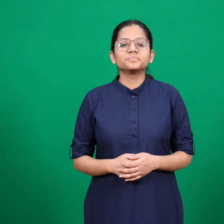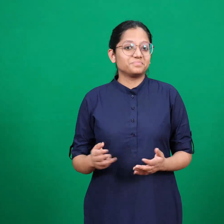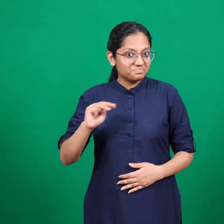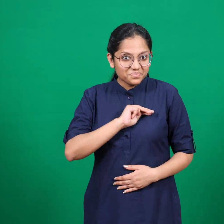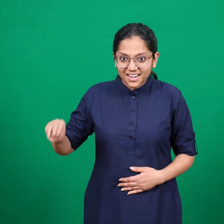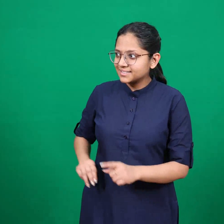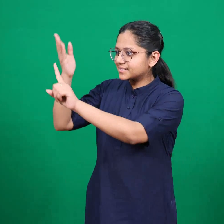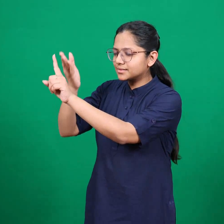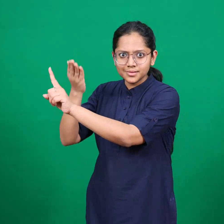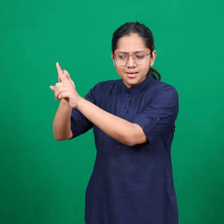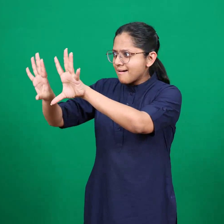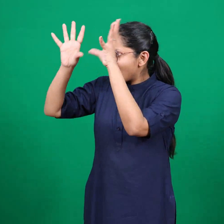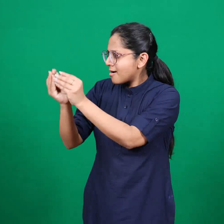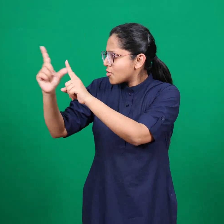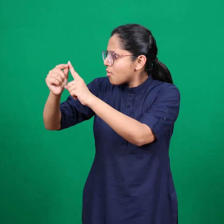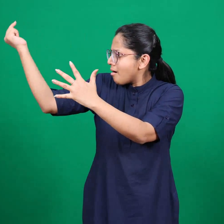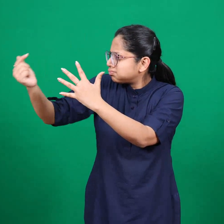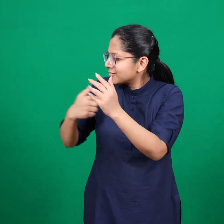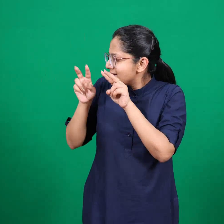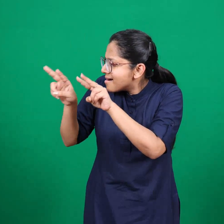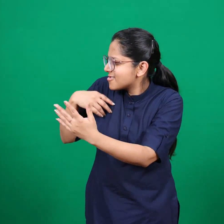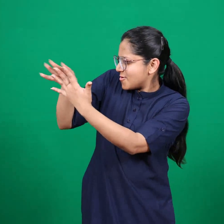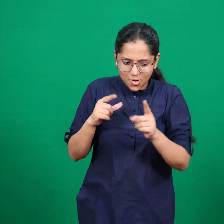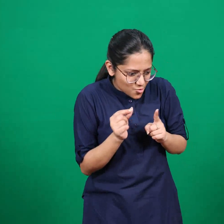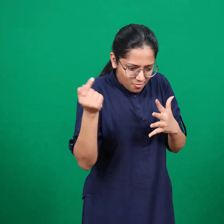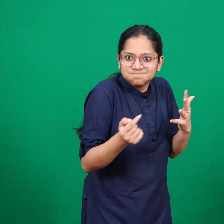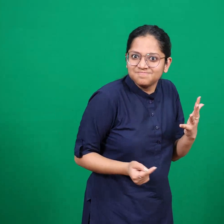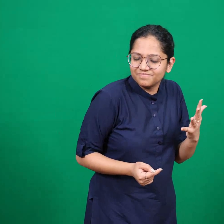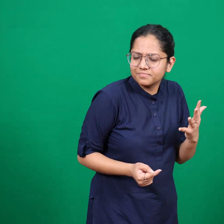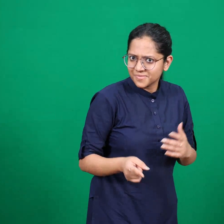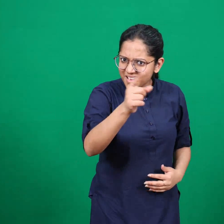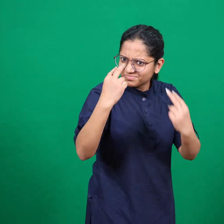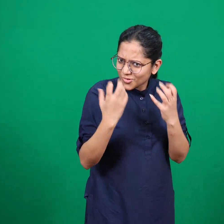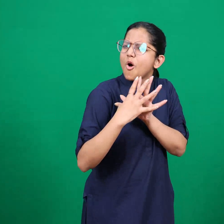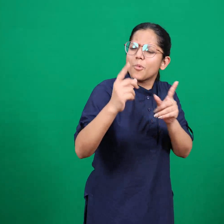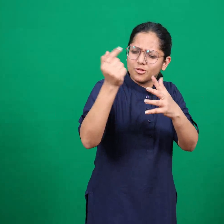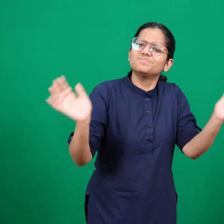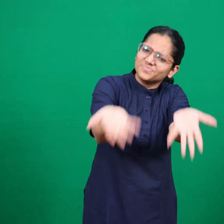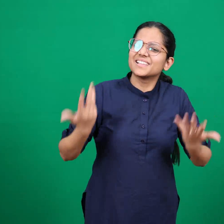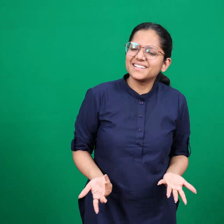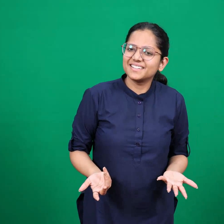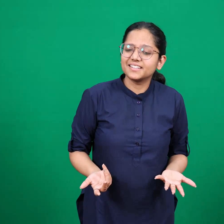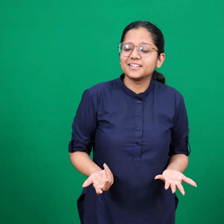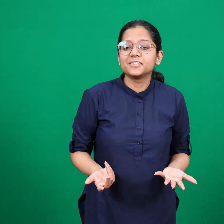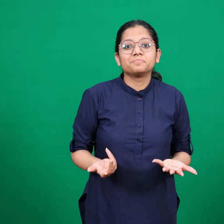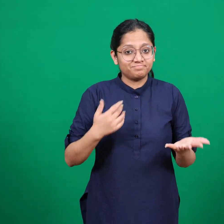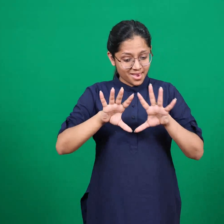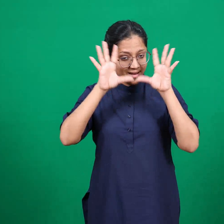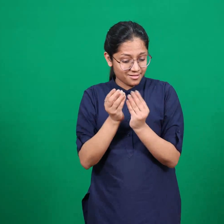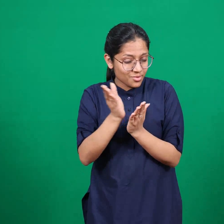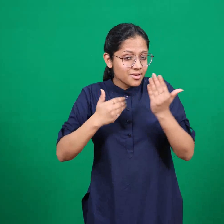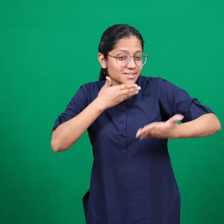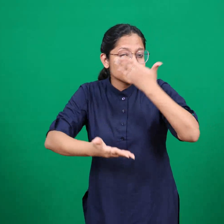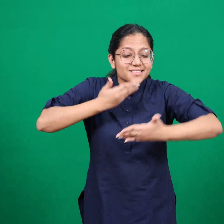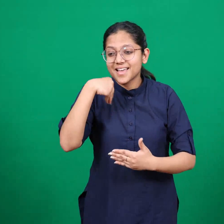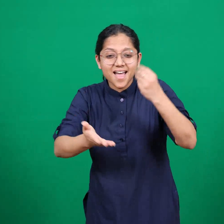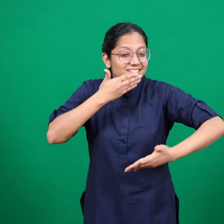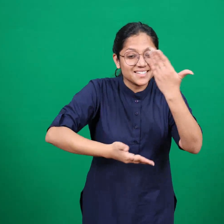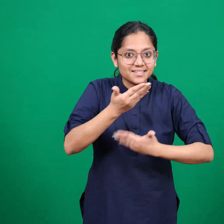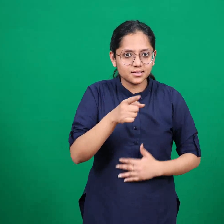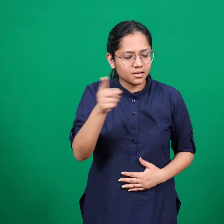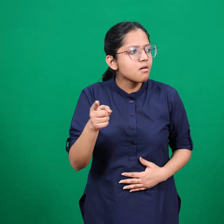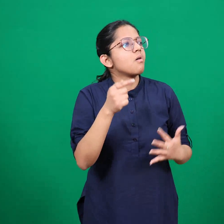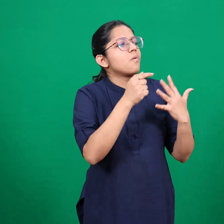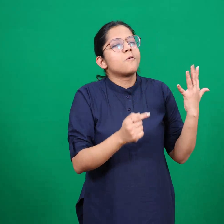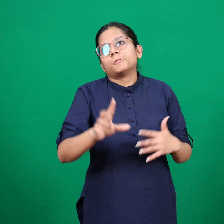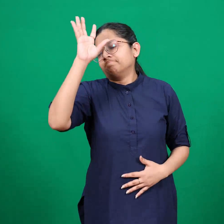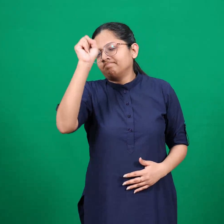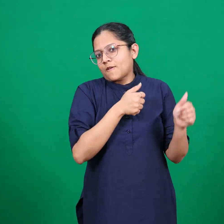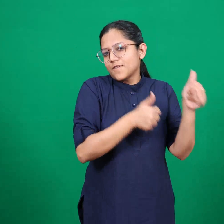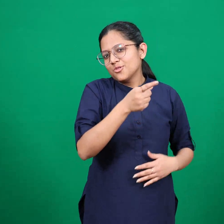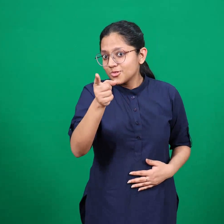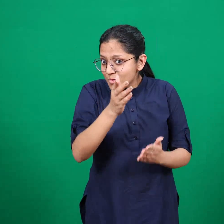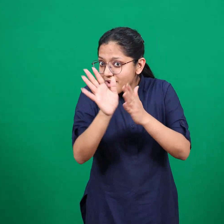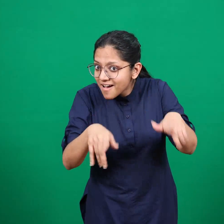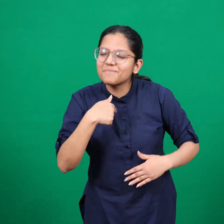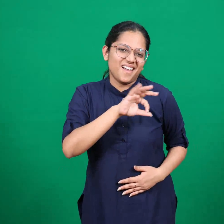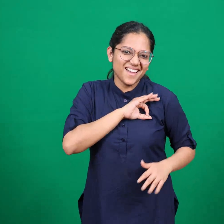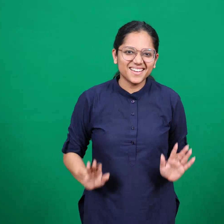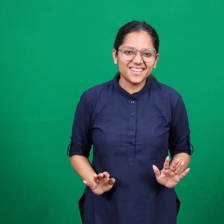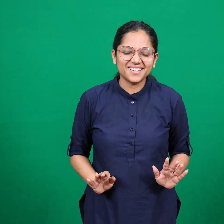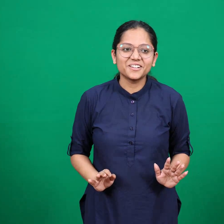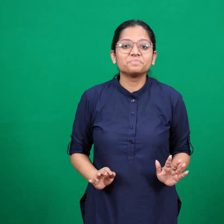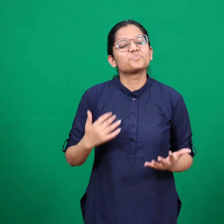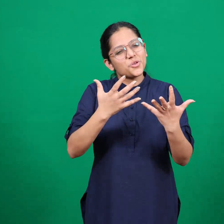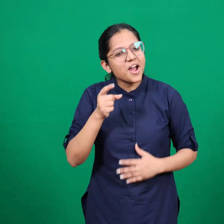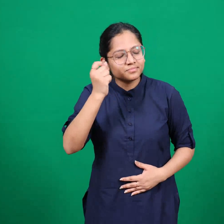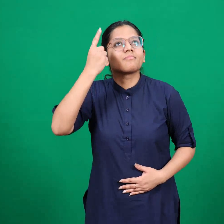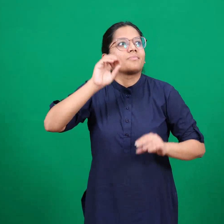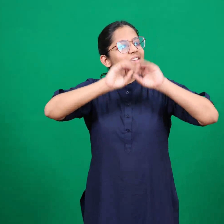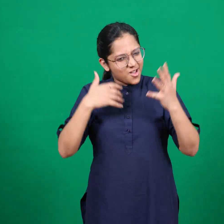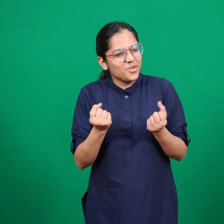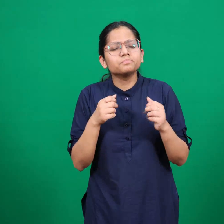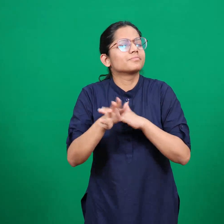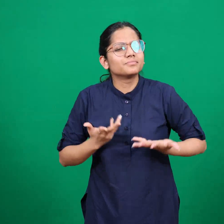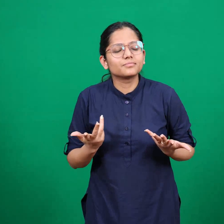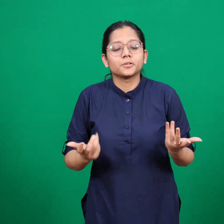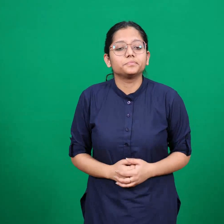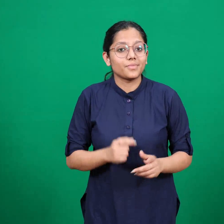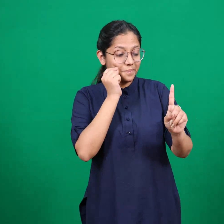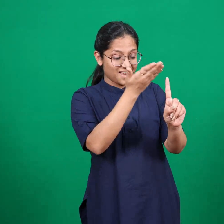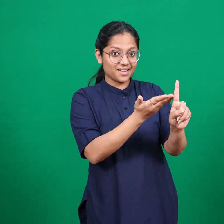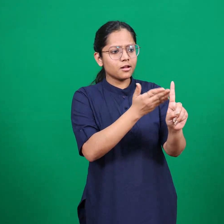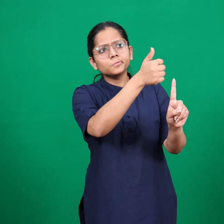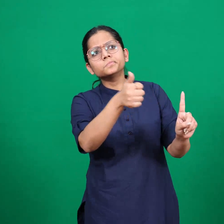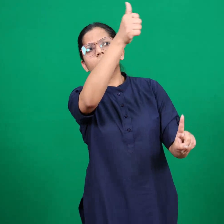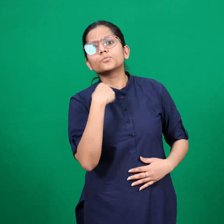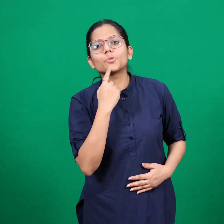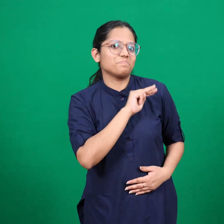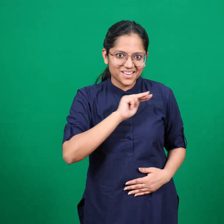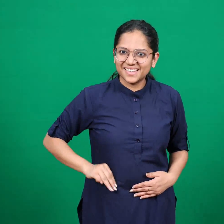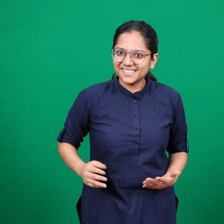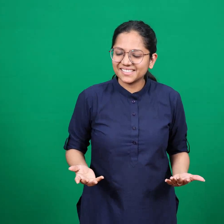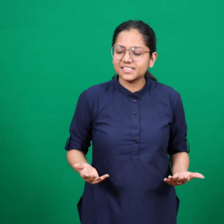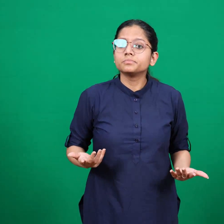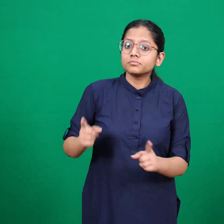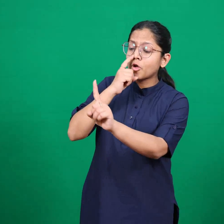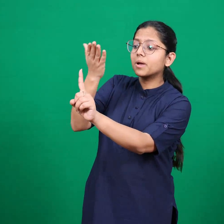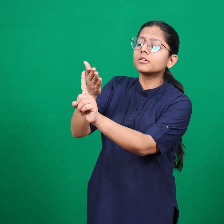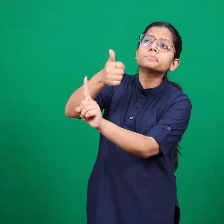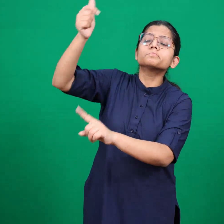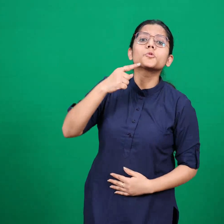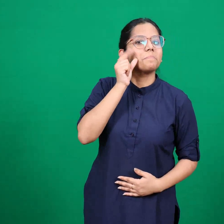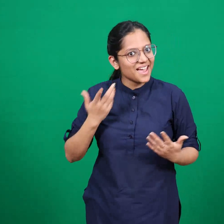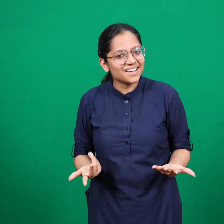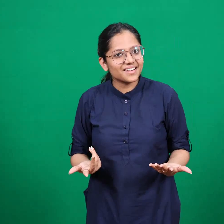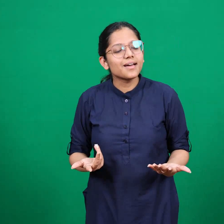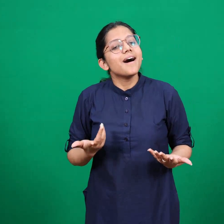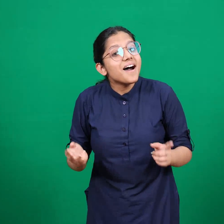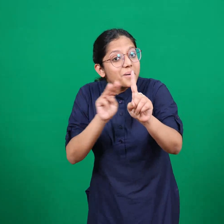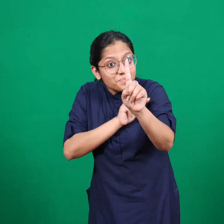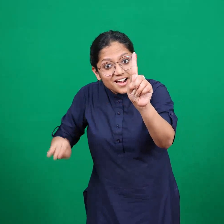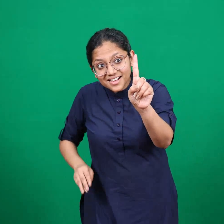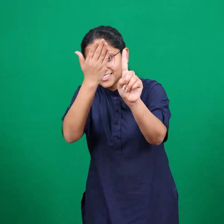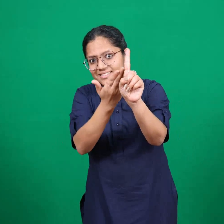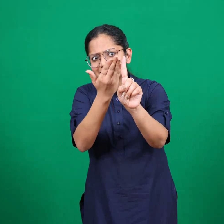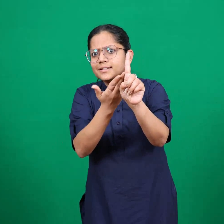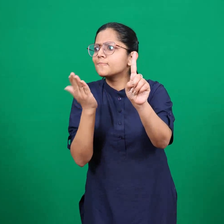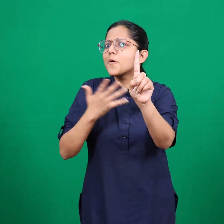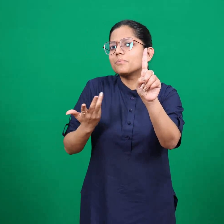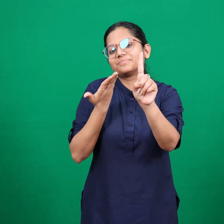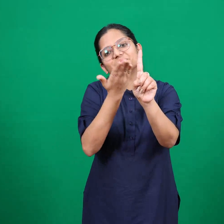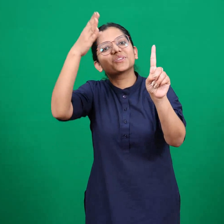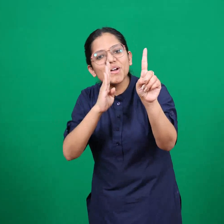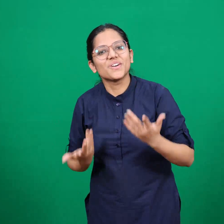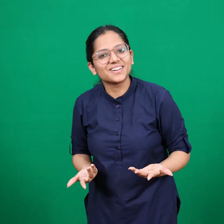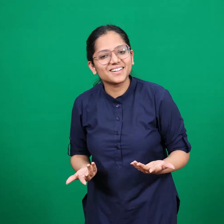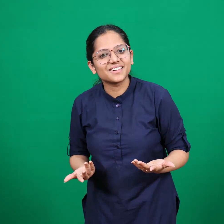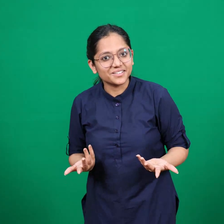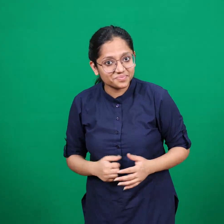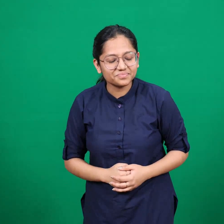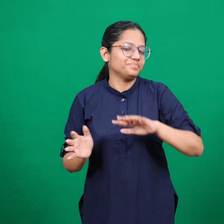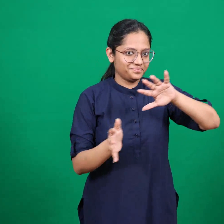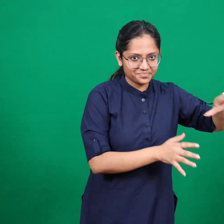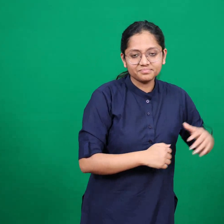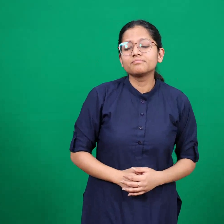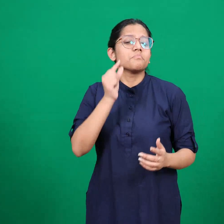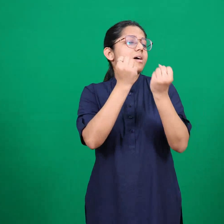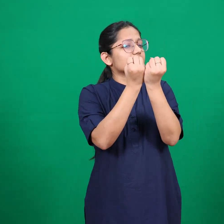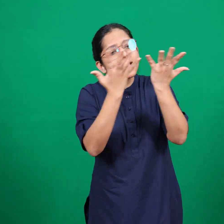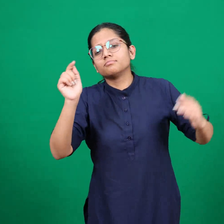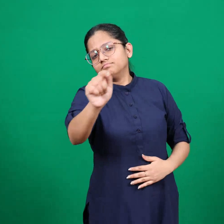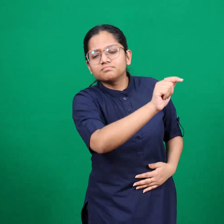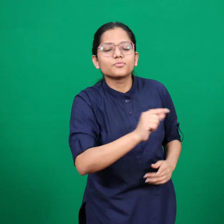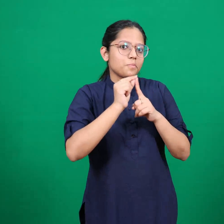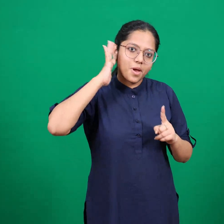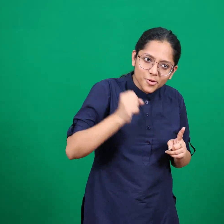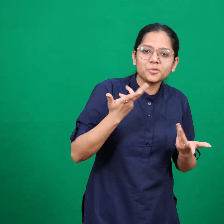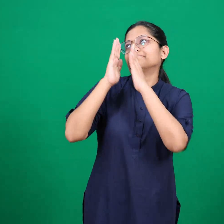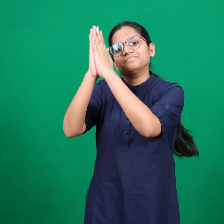You are to imitate me, just as I imitate Christ. Now I commend you for remembering me in everything and for maintaining the traditions, just as I passed them on to you. But I want you to understand that the head of every man is Christ, and the head of the woman is man, and the head of Christ is God.